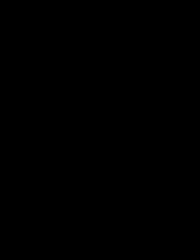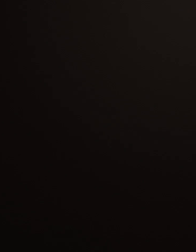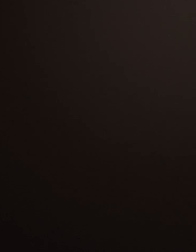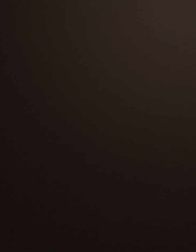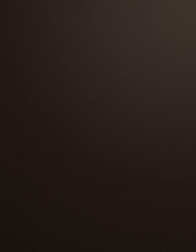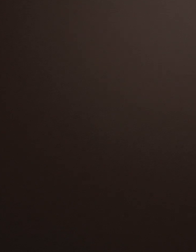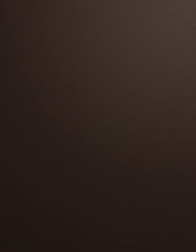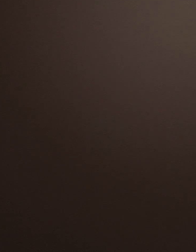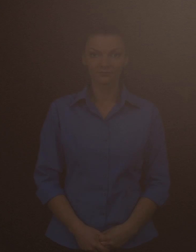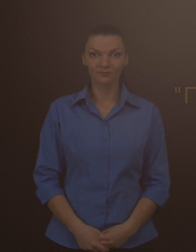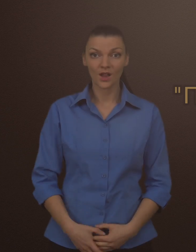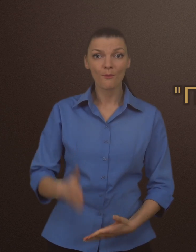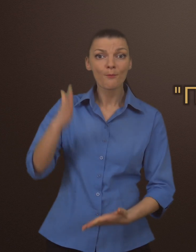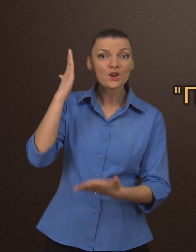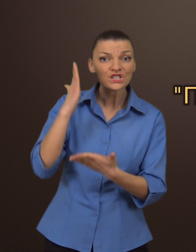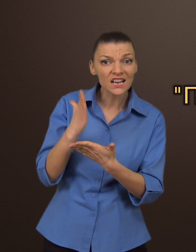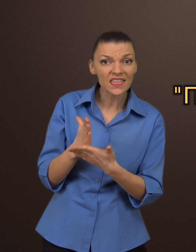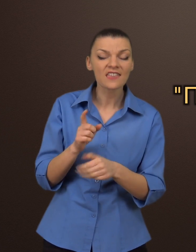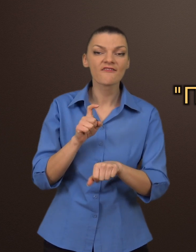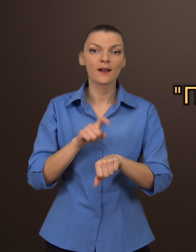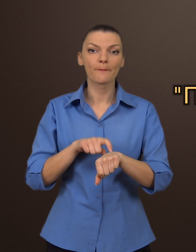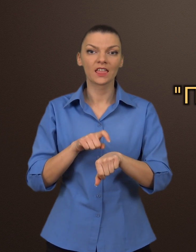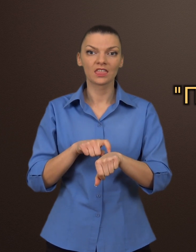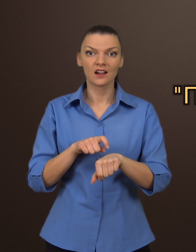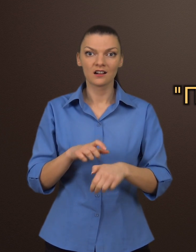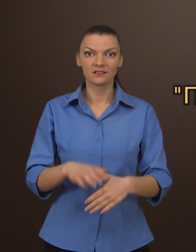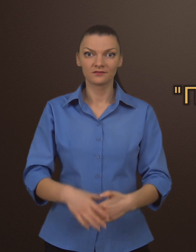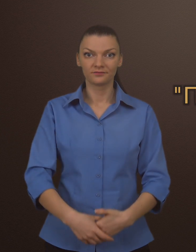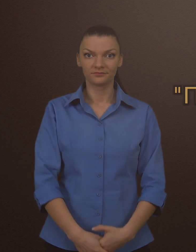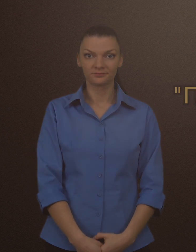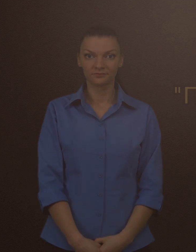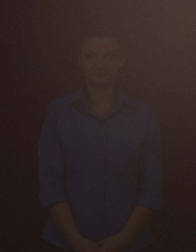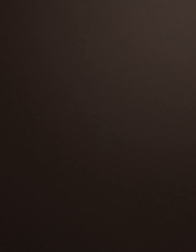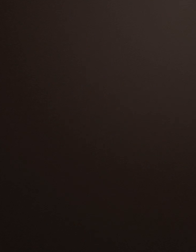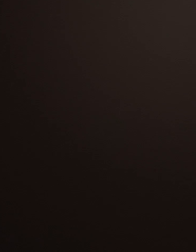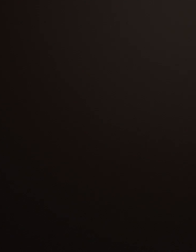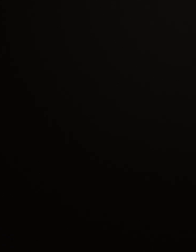The end times